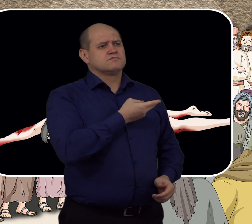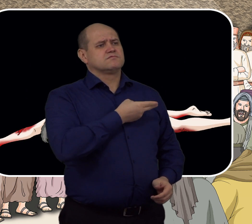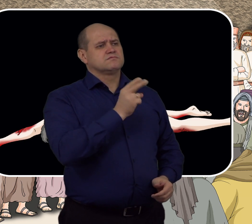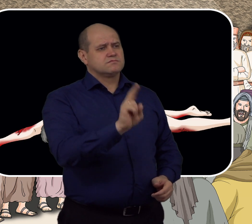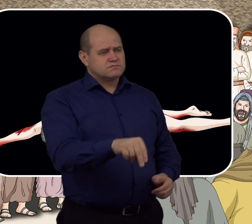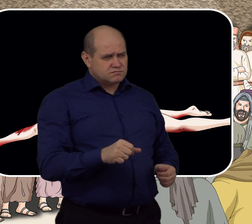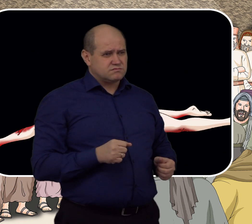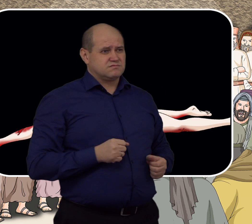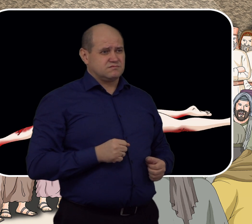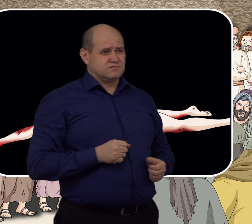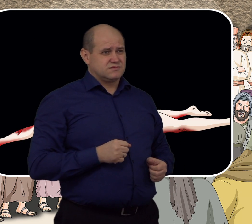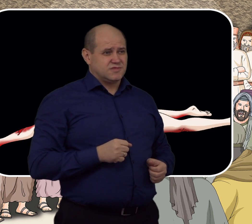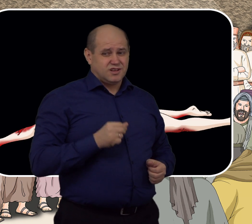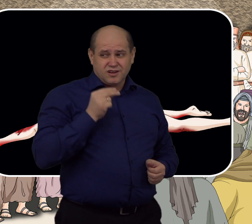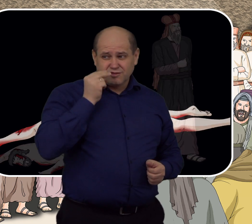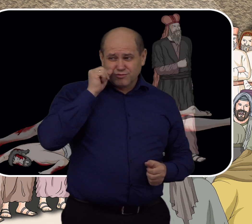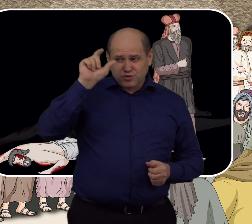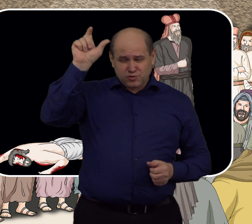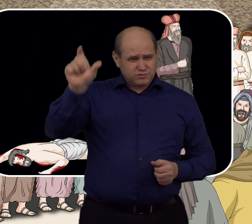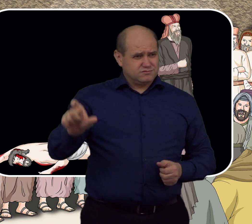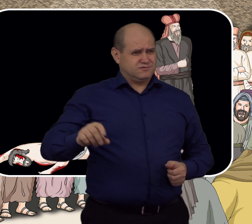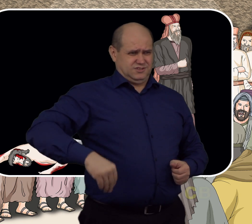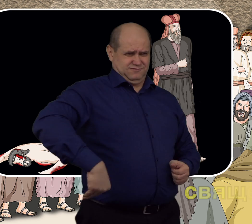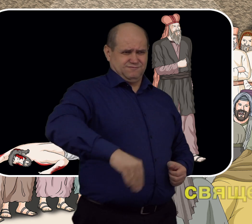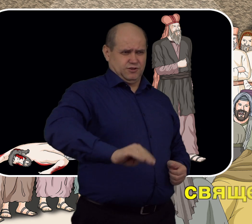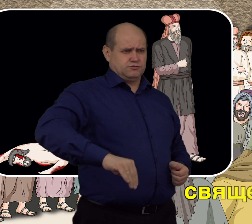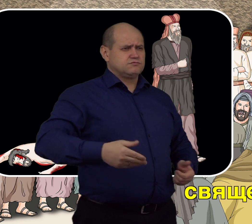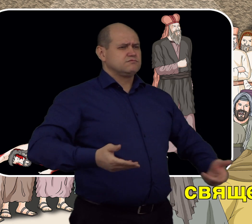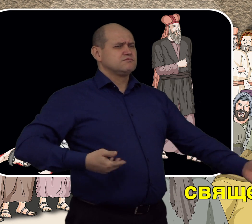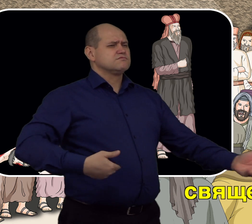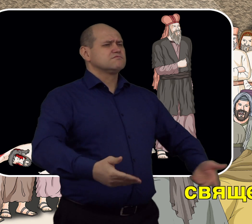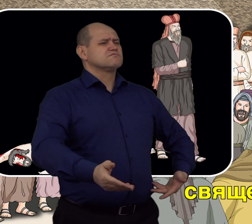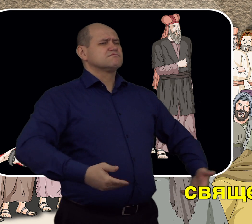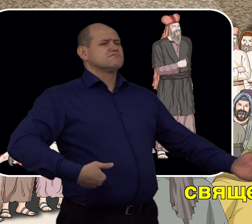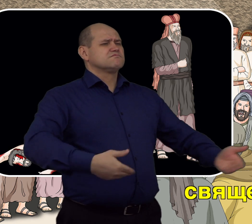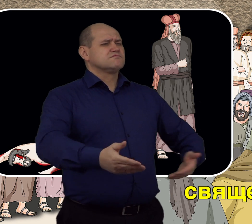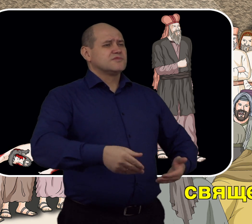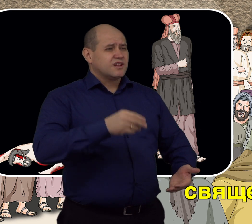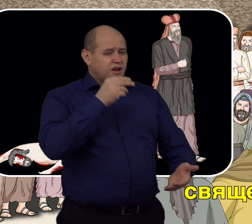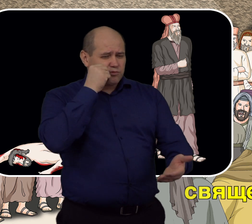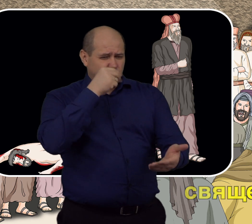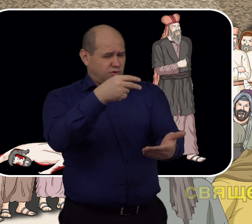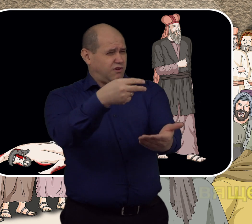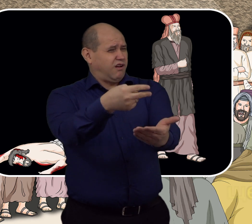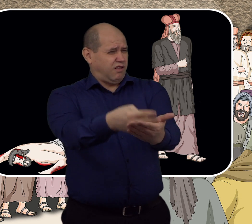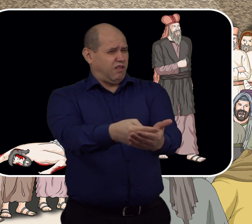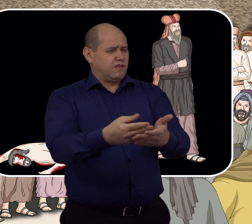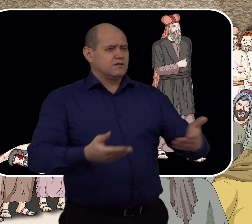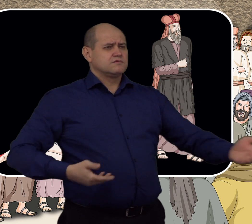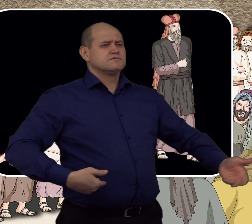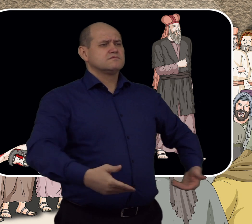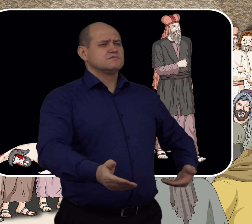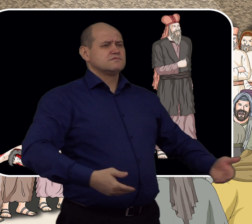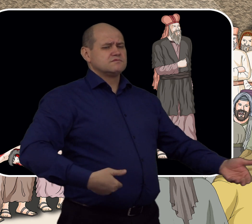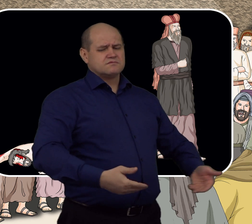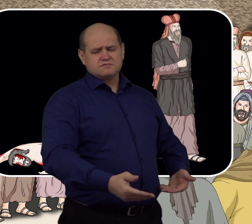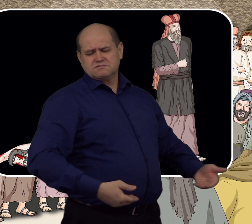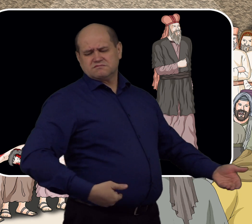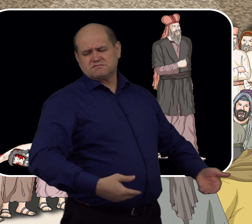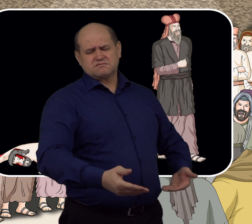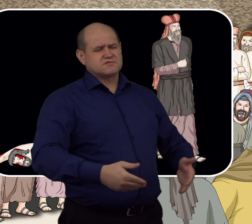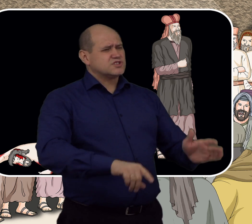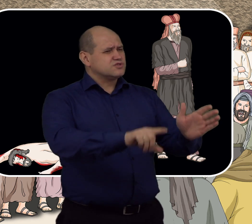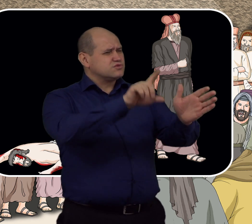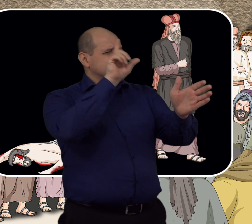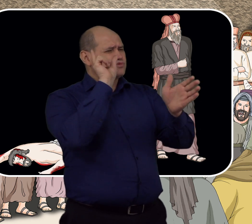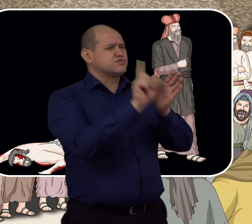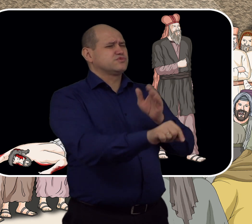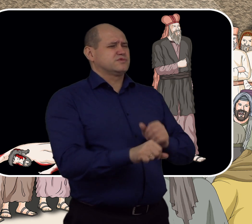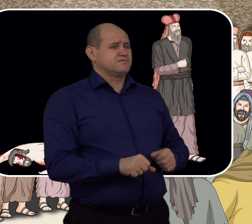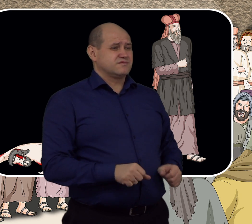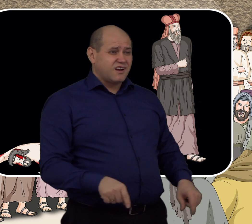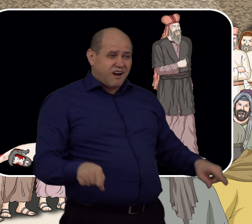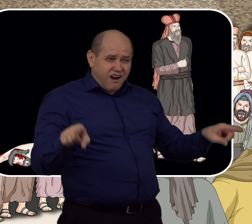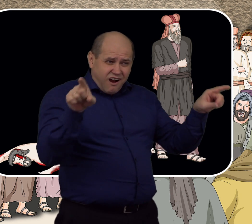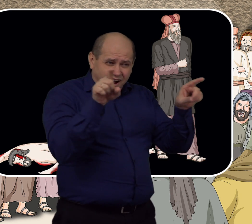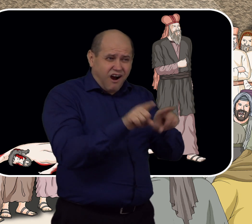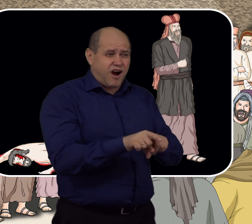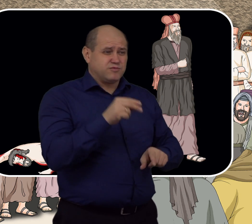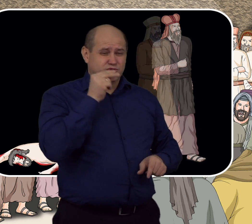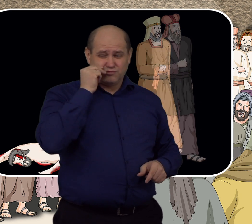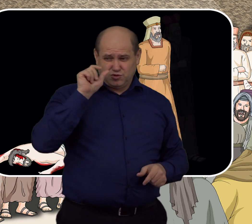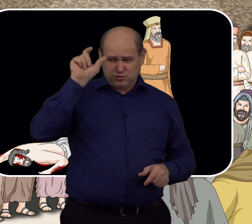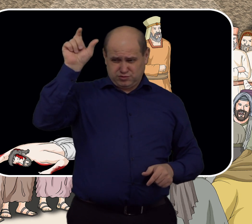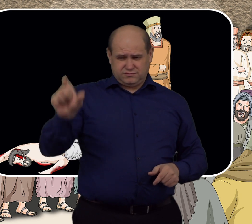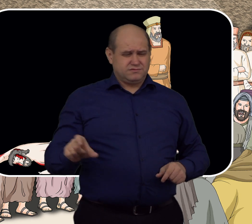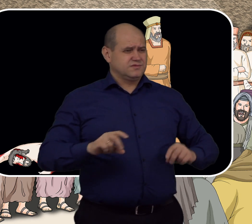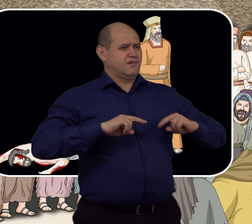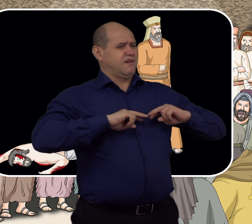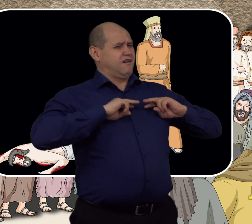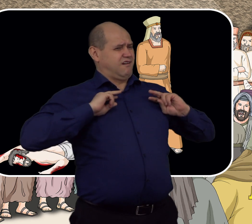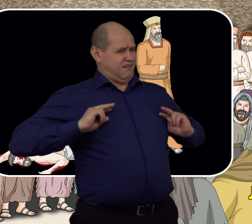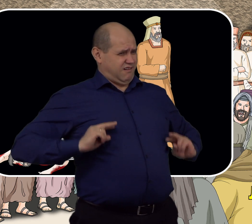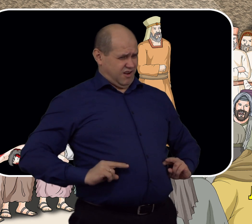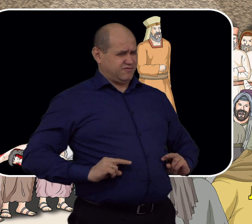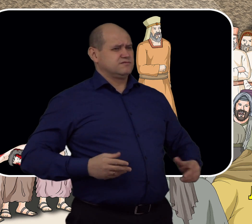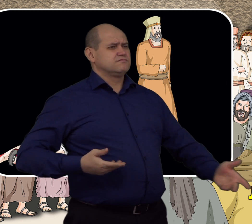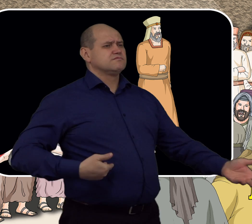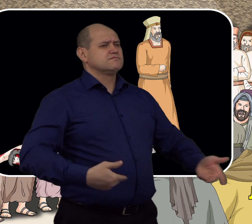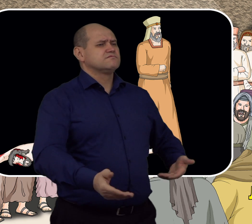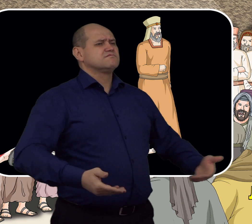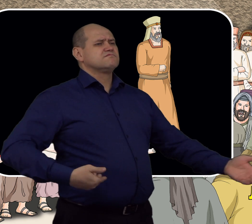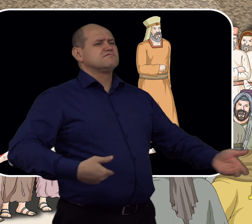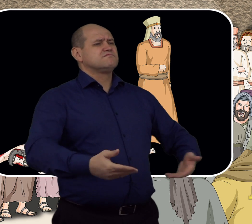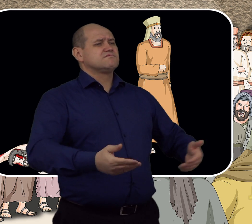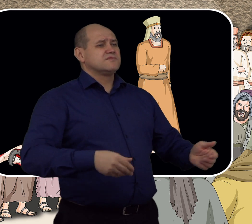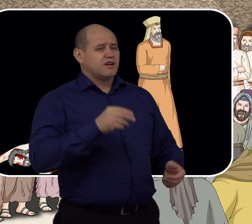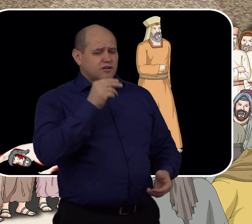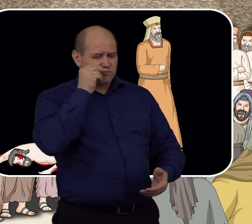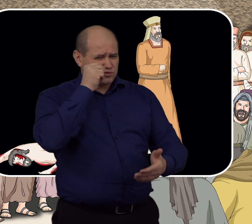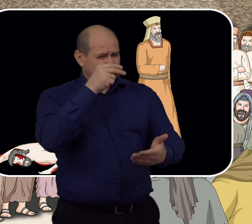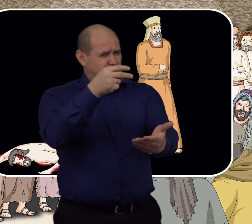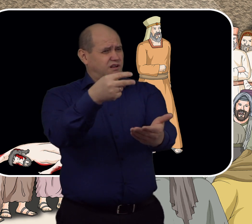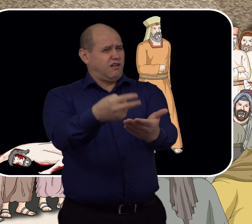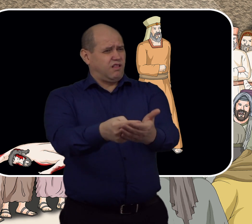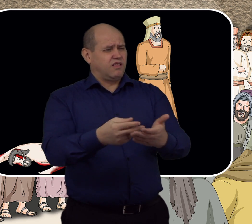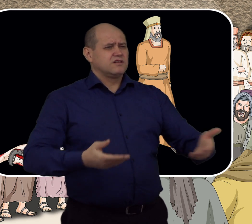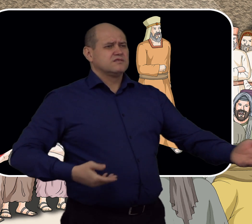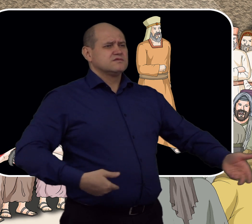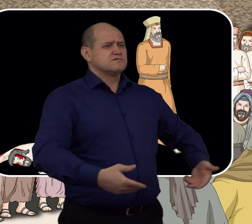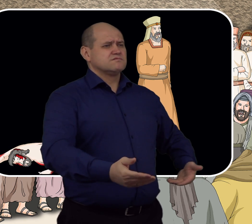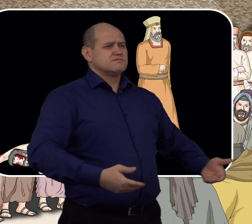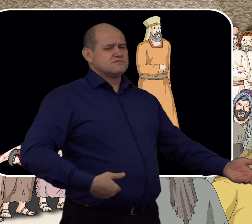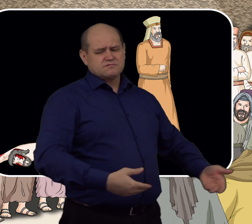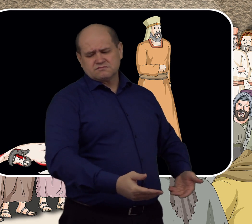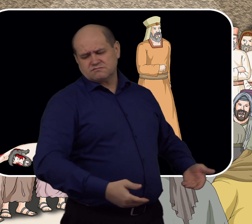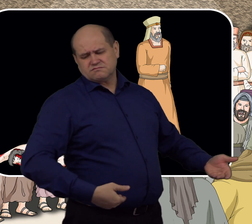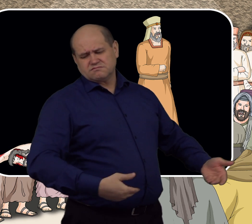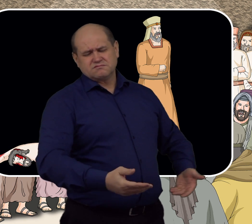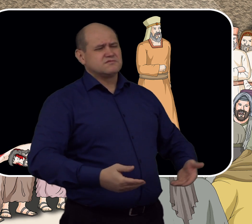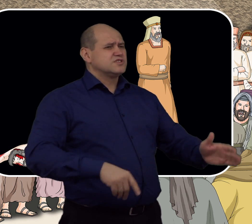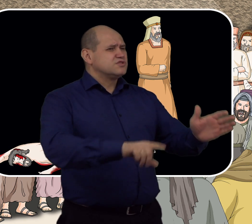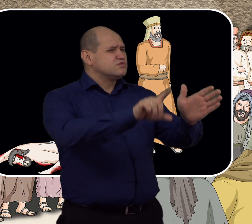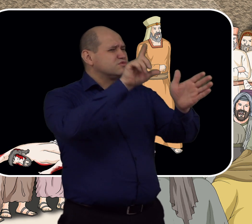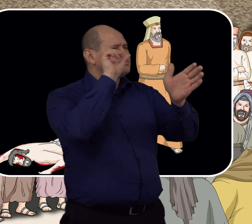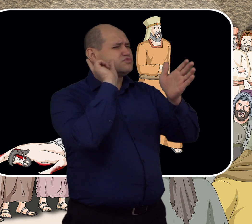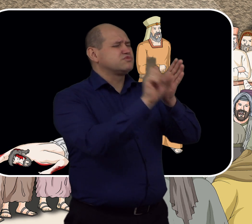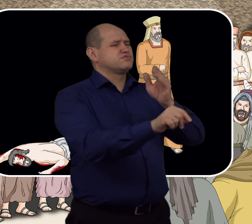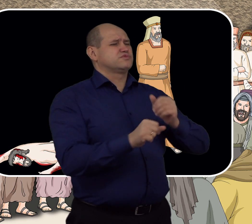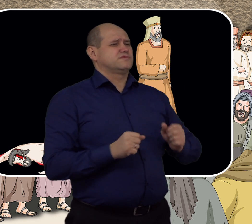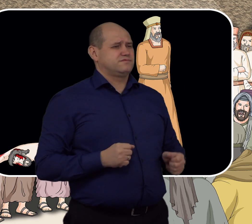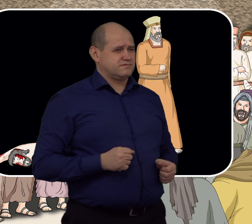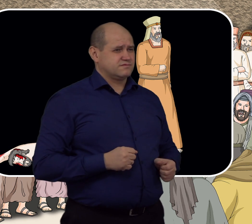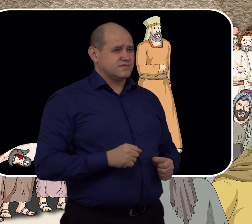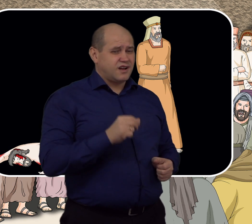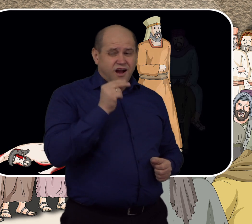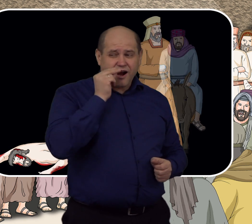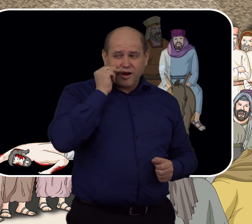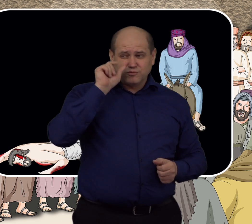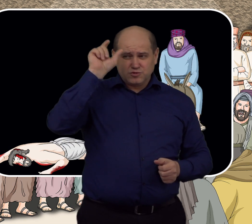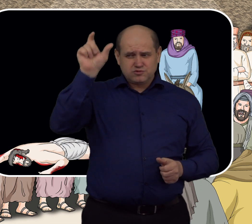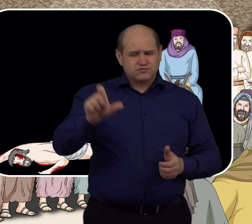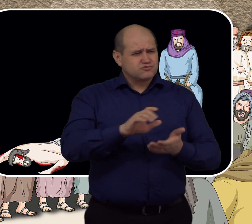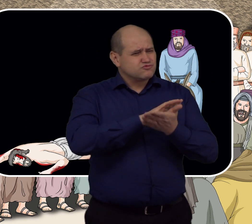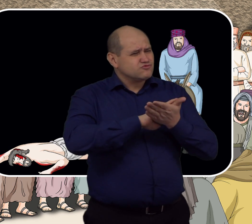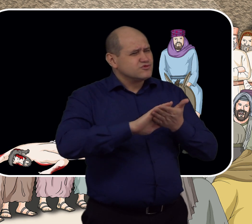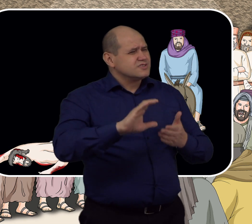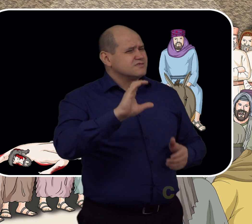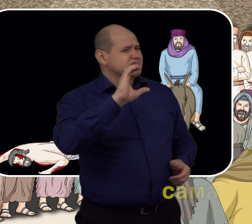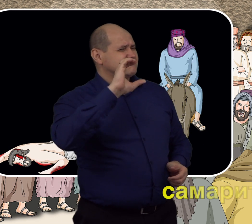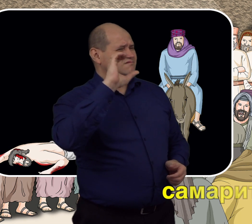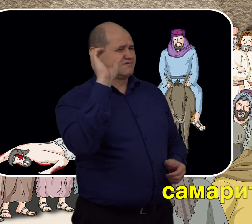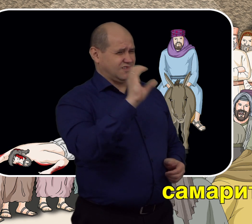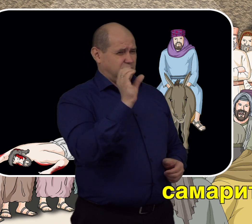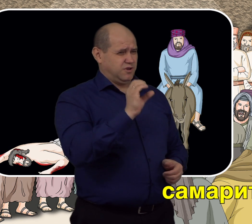Now by chance a priest was going down the same road, but when he saw him, he passed by on the other side. So too, when a Levite came to that spot and saw him, he passed by on the other side.